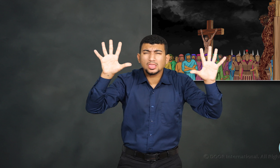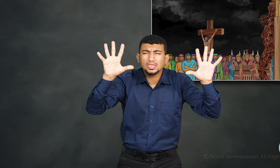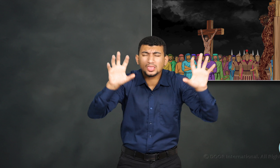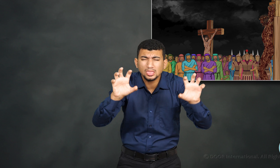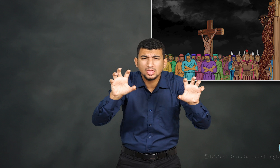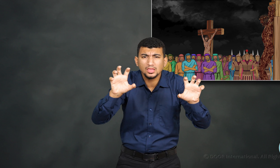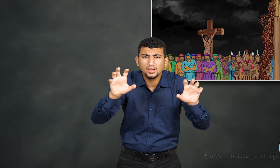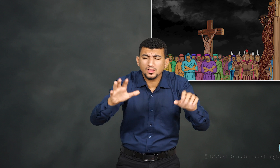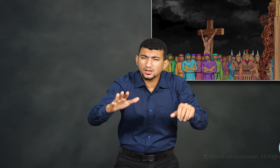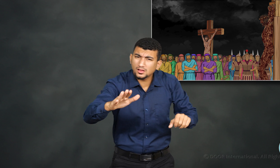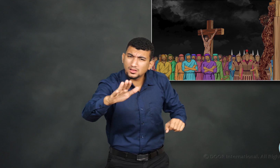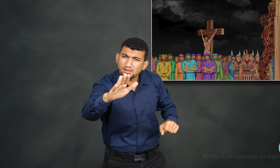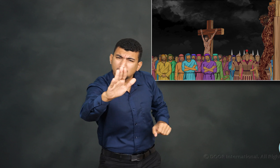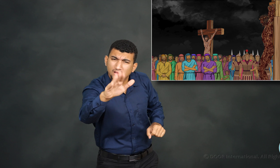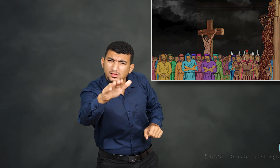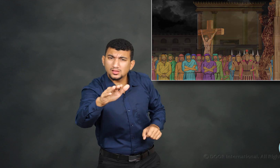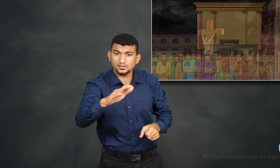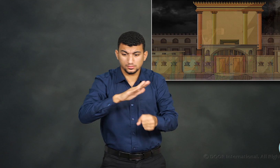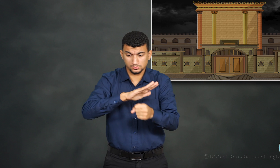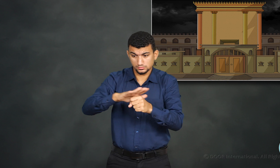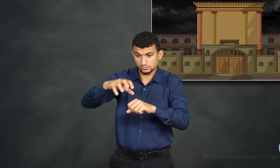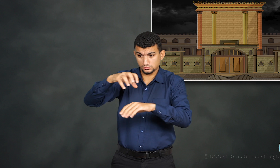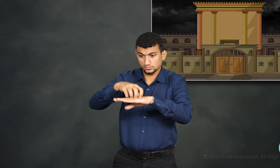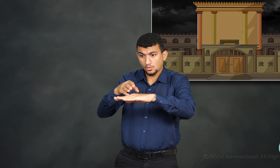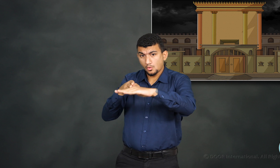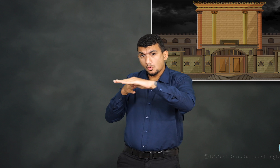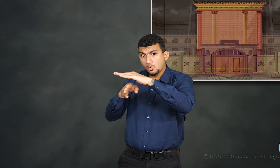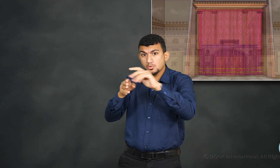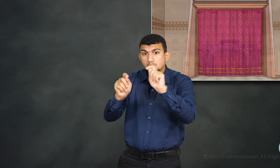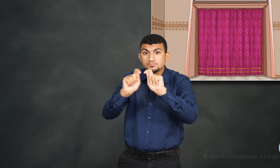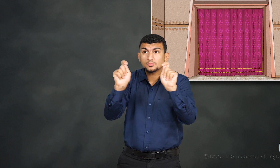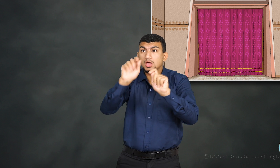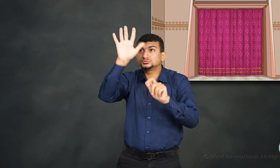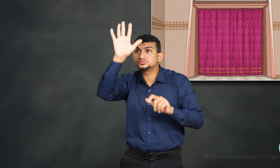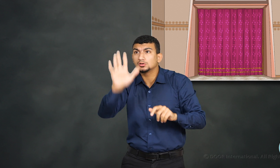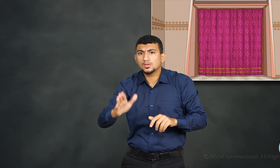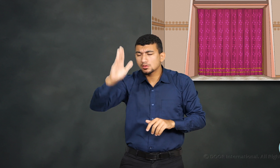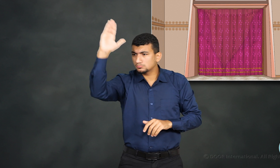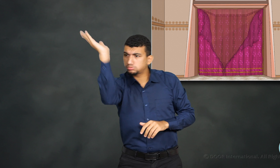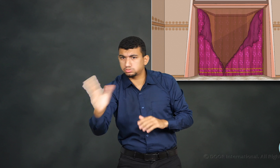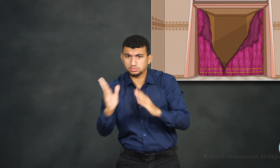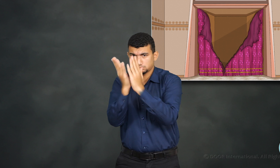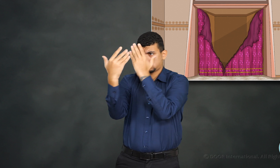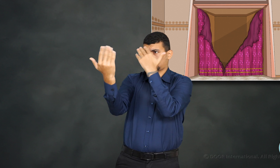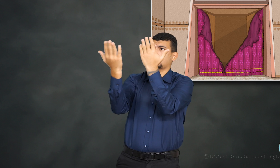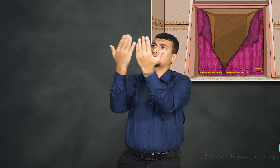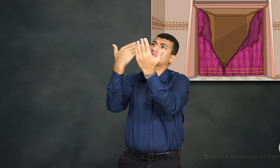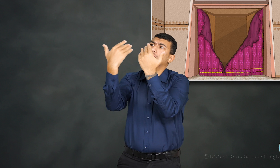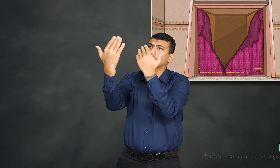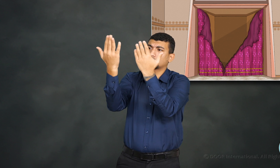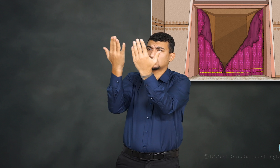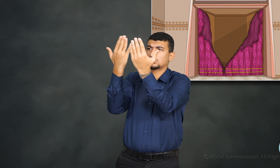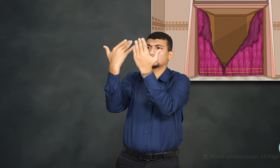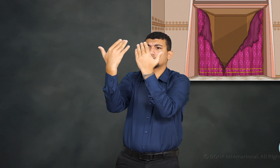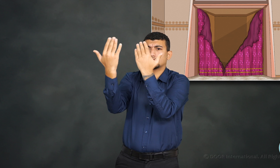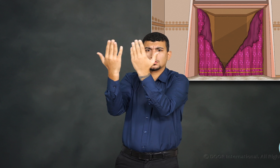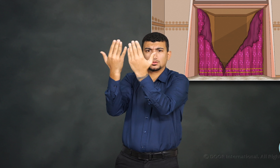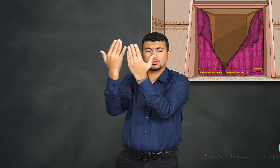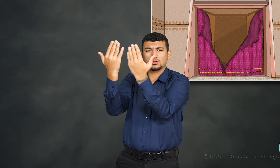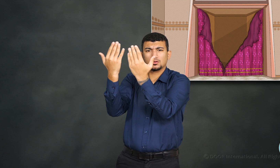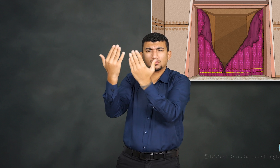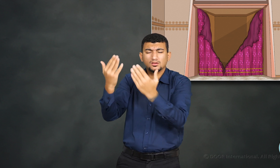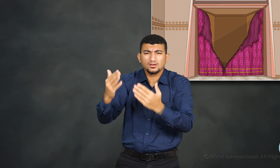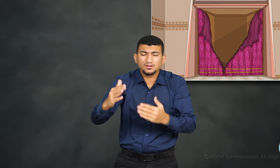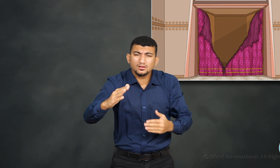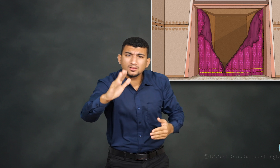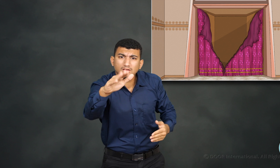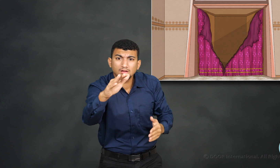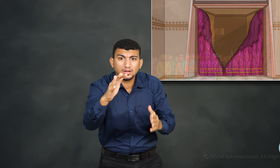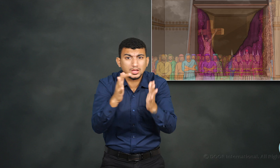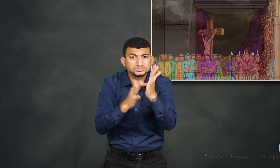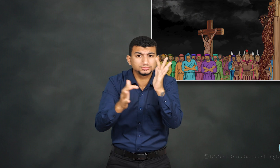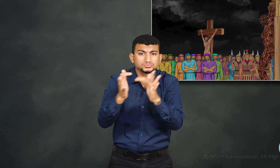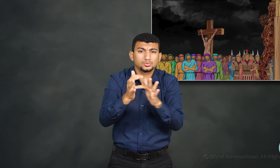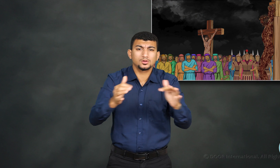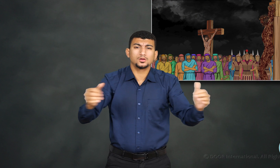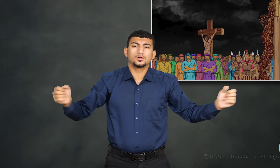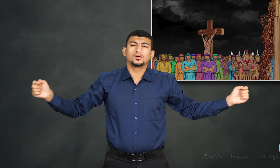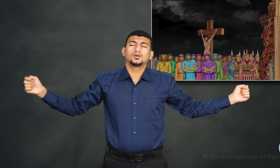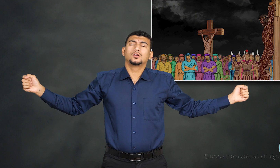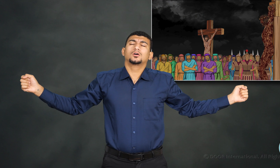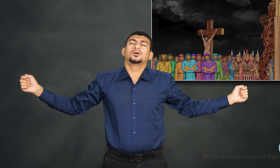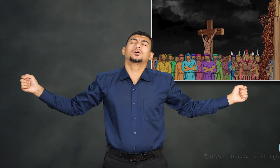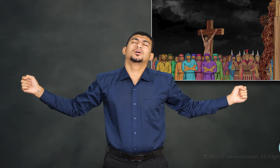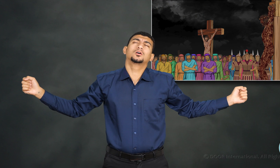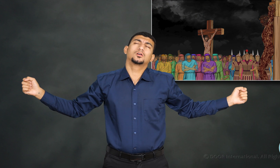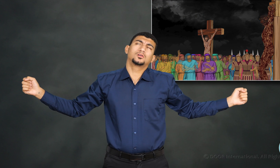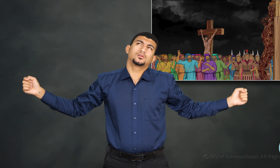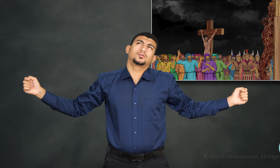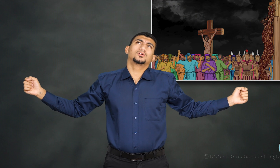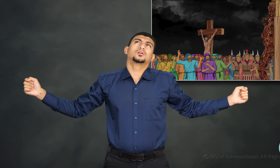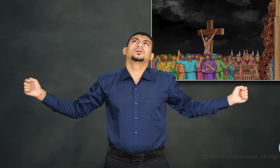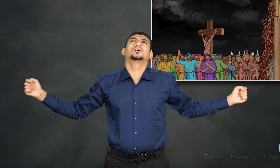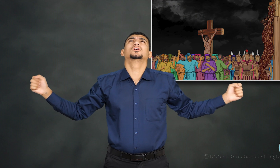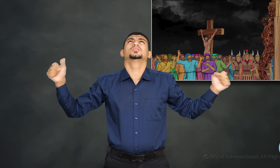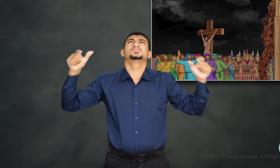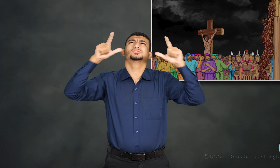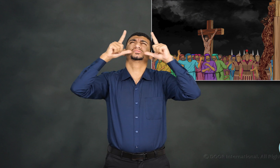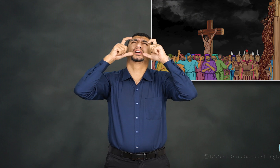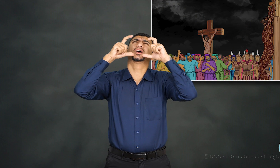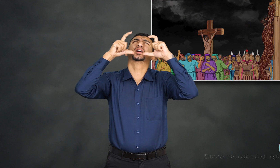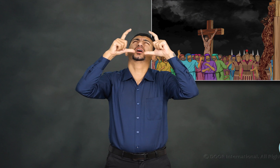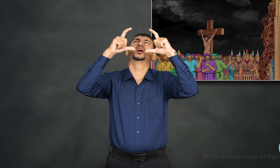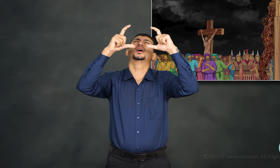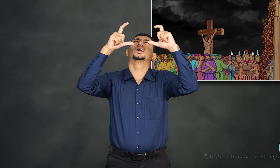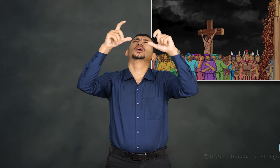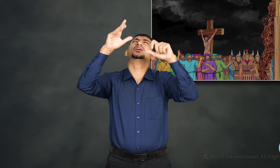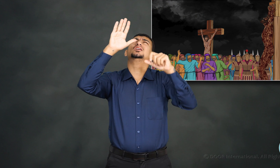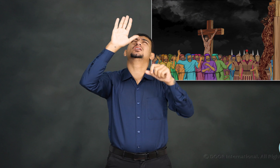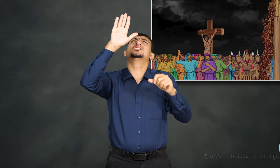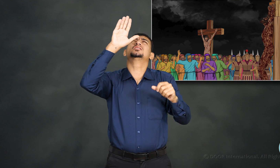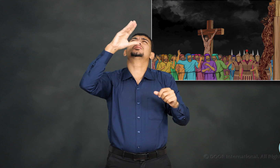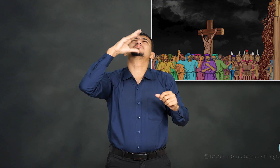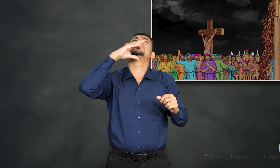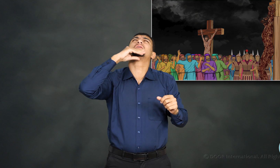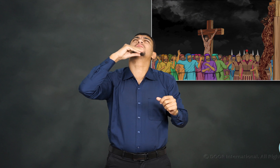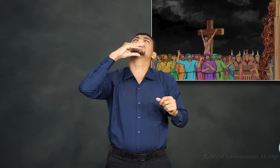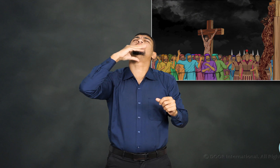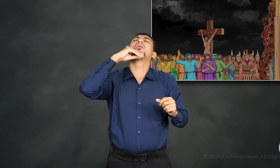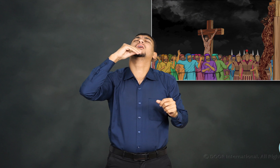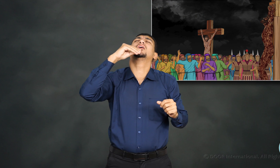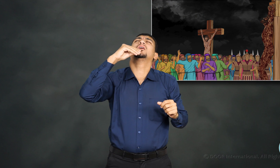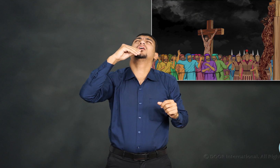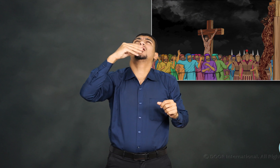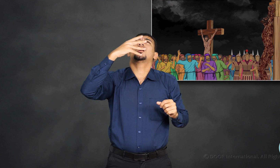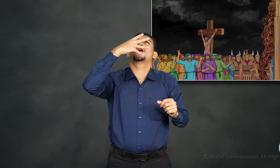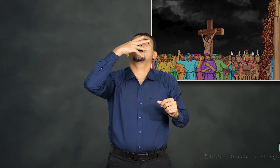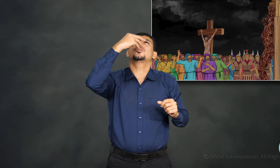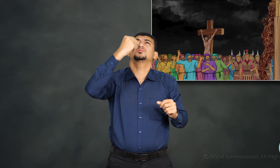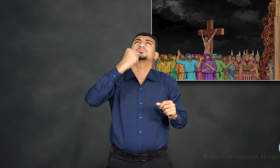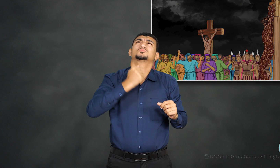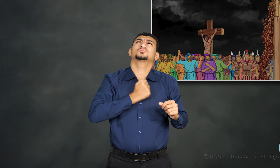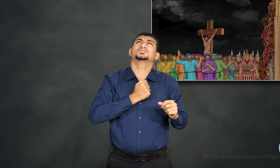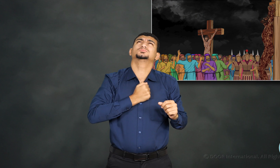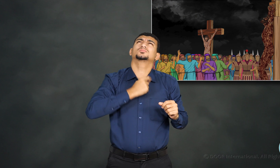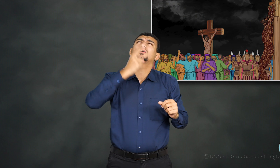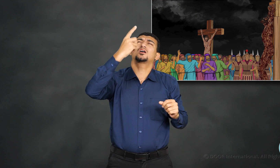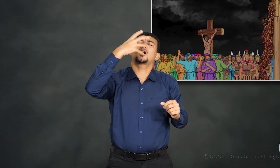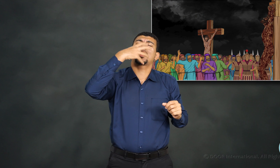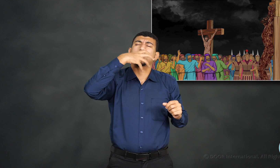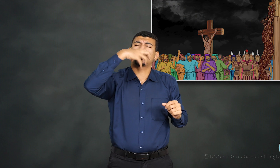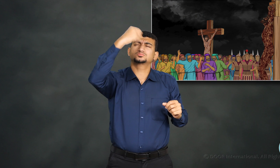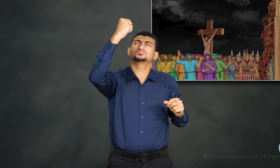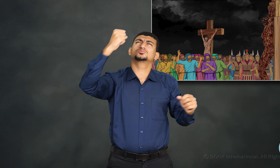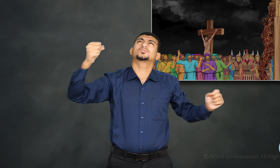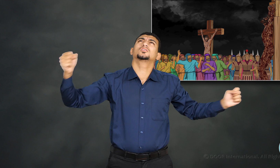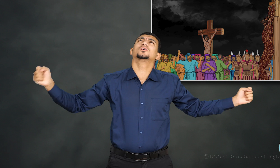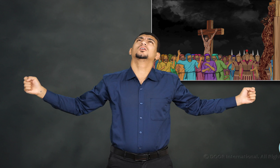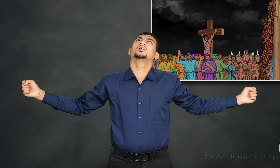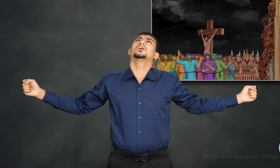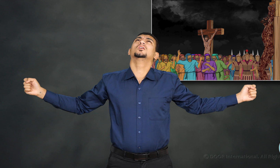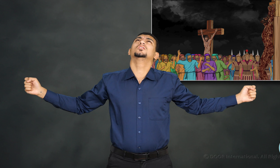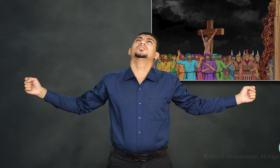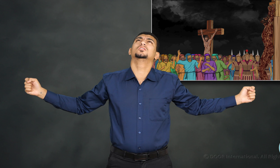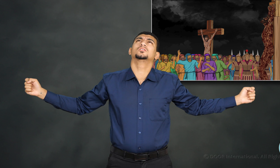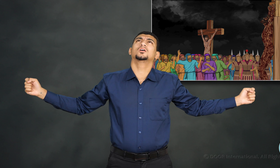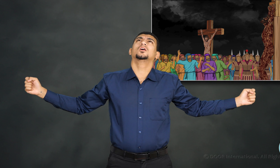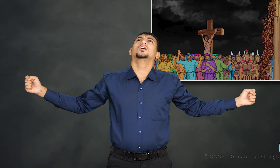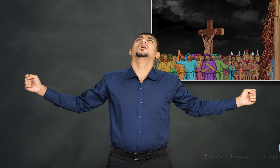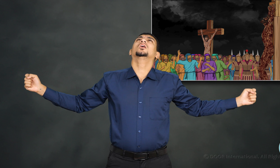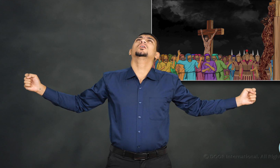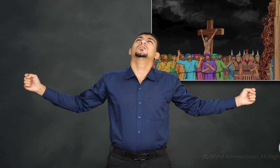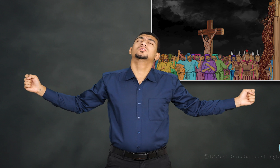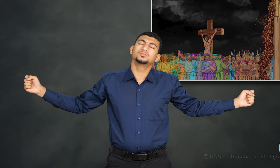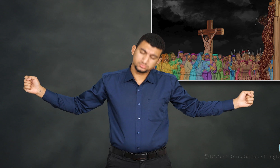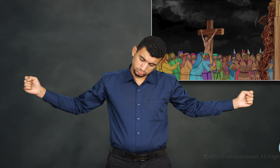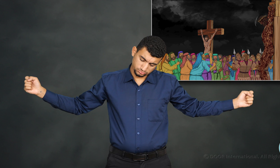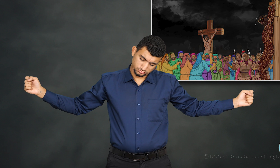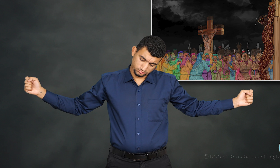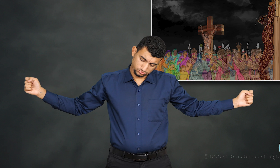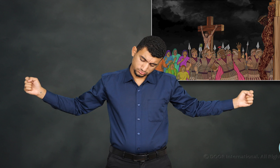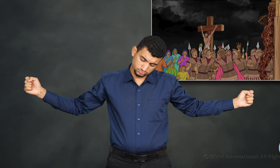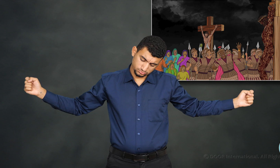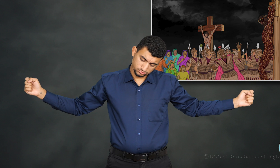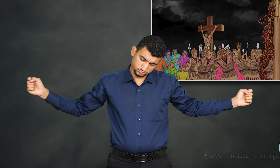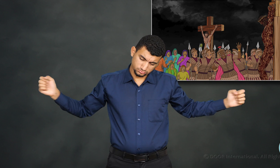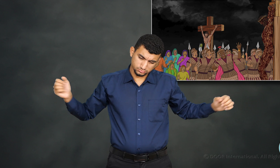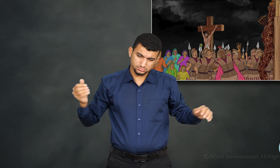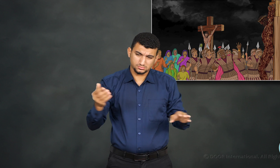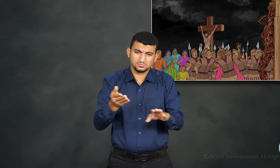The sun was darkened, and the veil of the temple was torn down the middle. Then Jesus called out in a loud voice, “Father, into Your hands I commit My Spirit.” And when He had said this, He breathed His last.